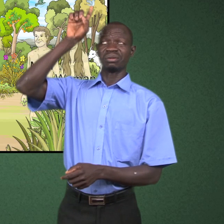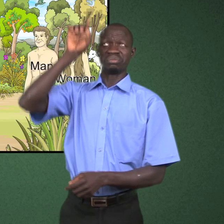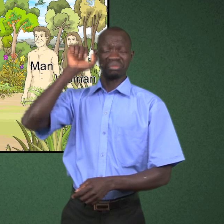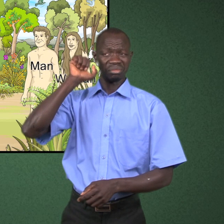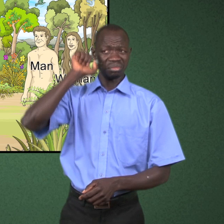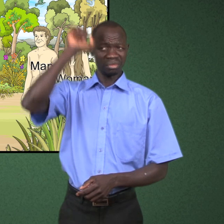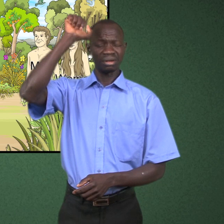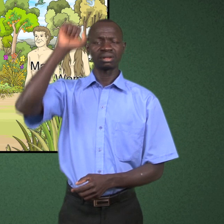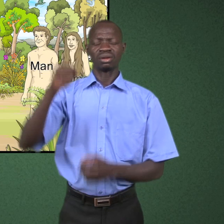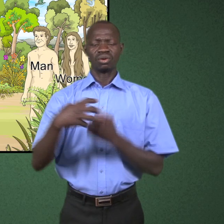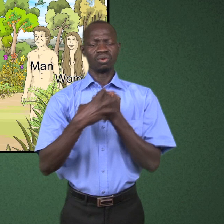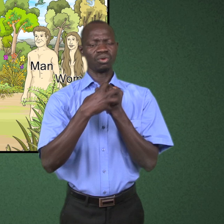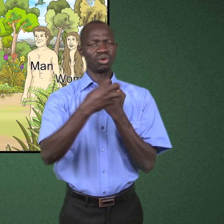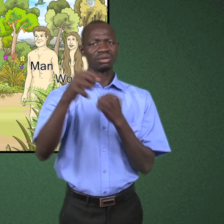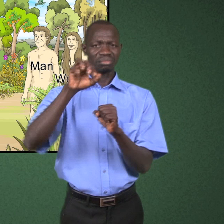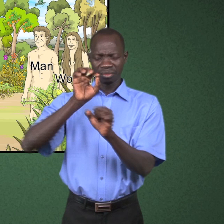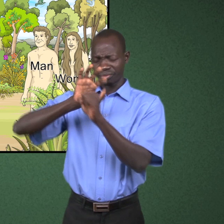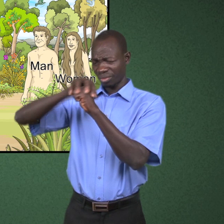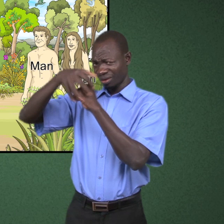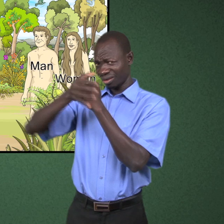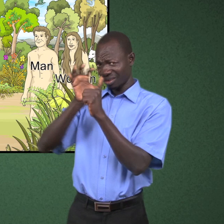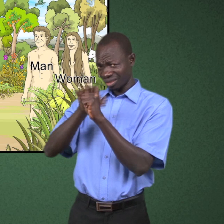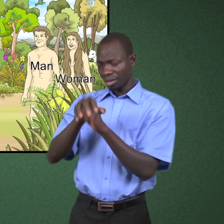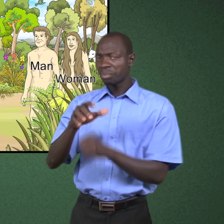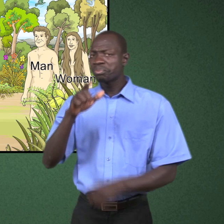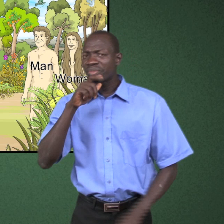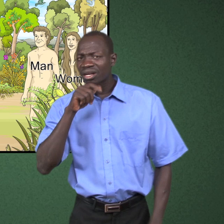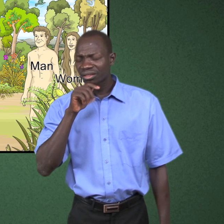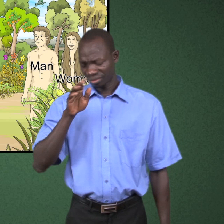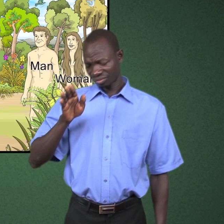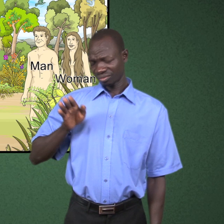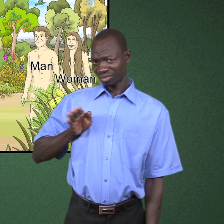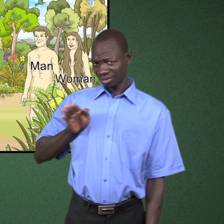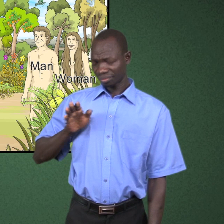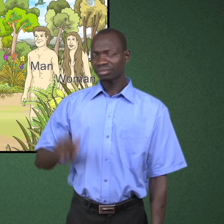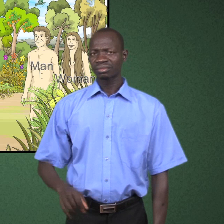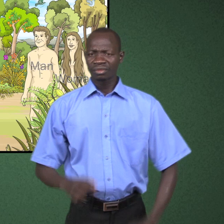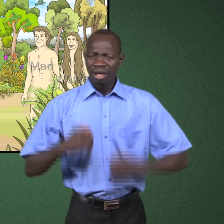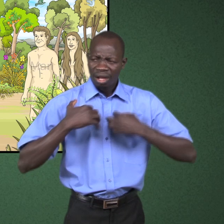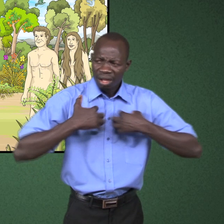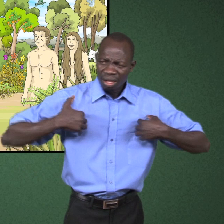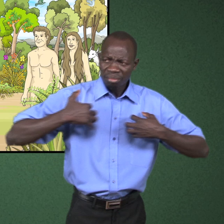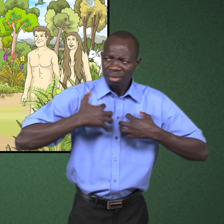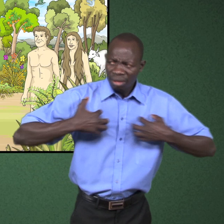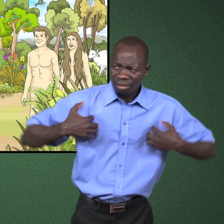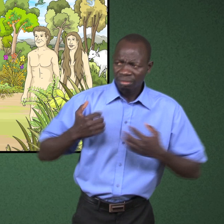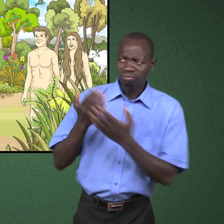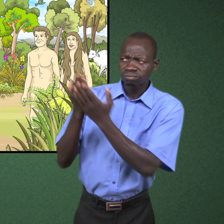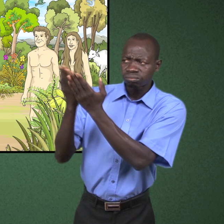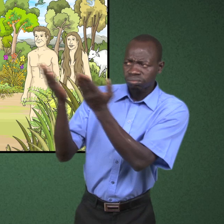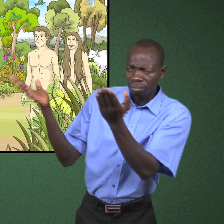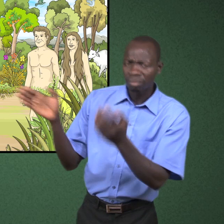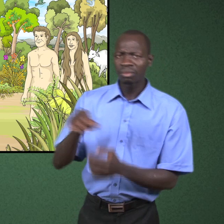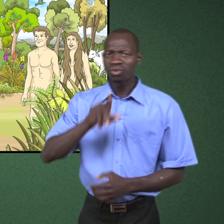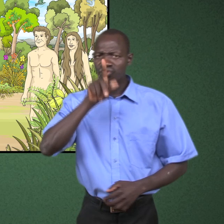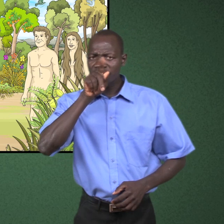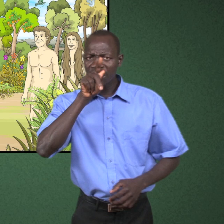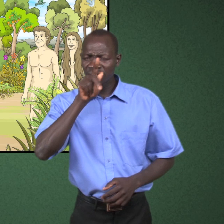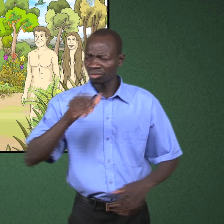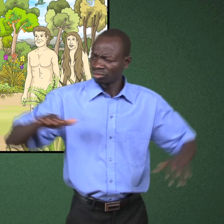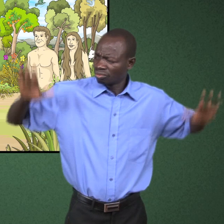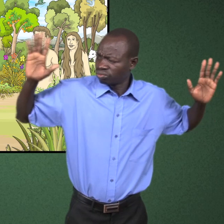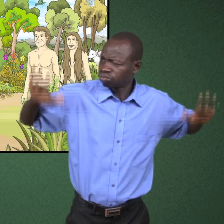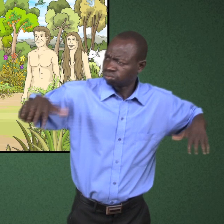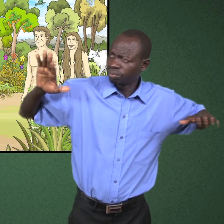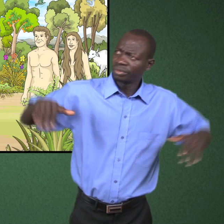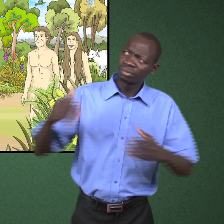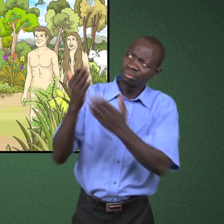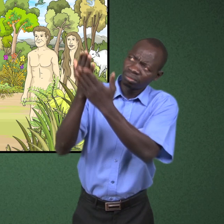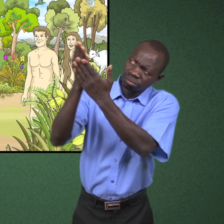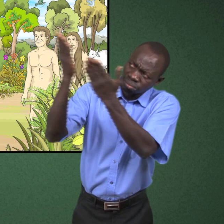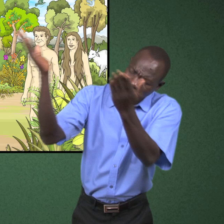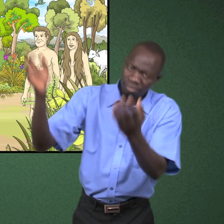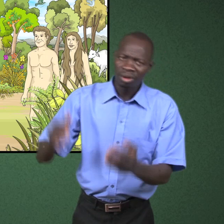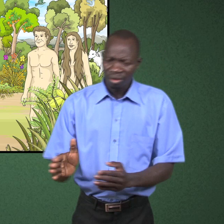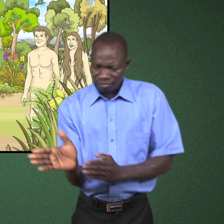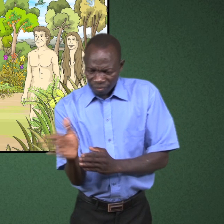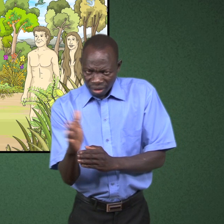male and female He created them.